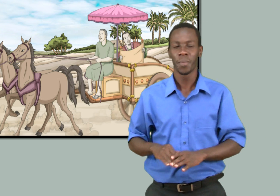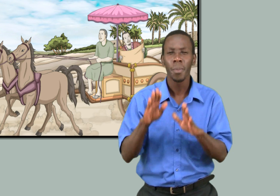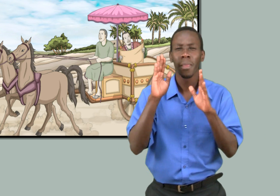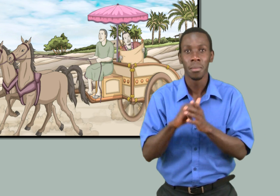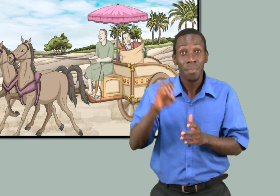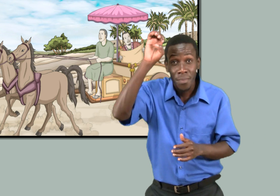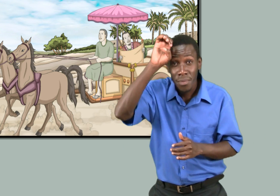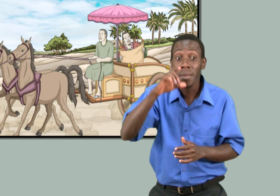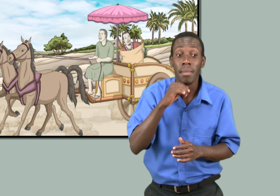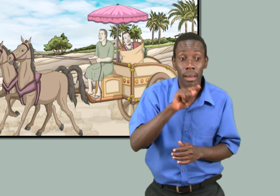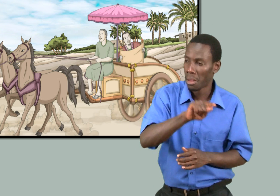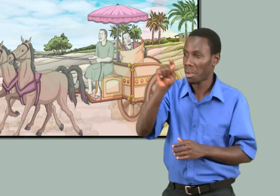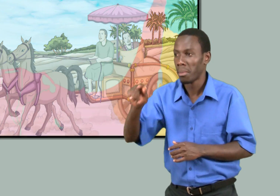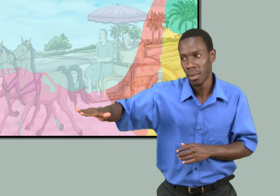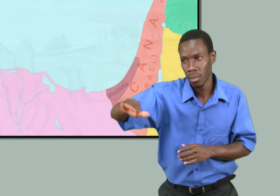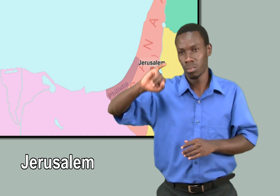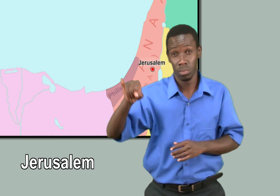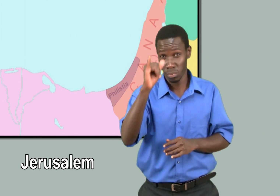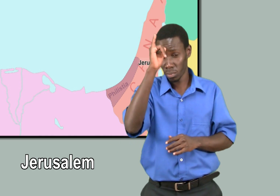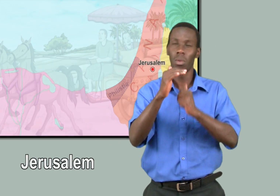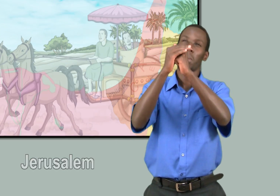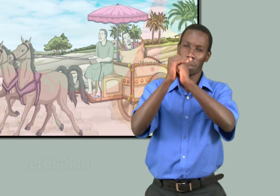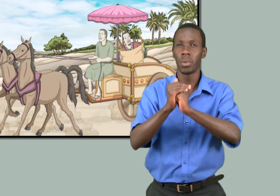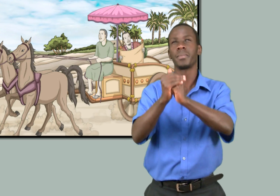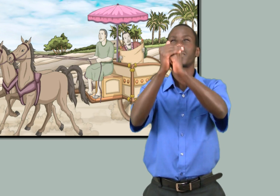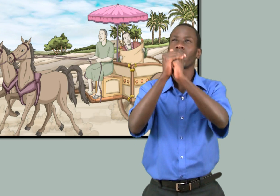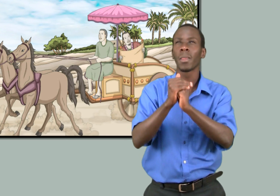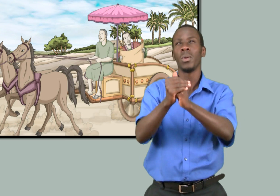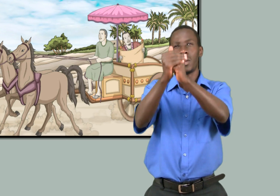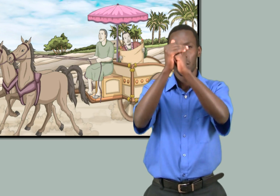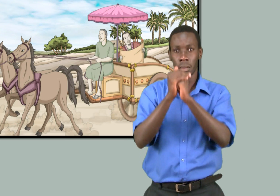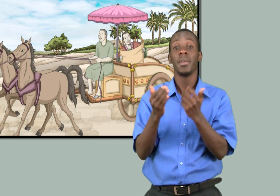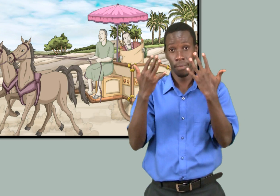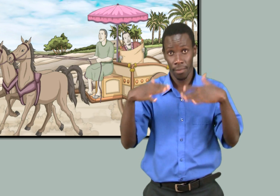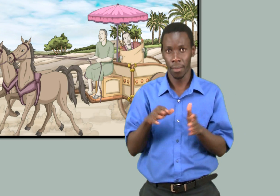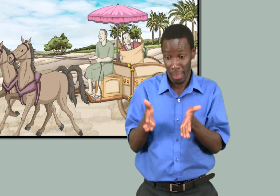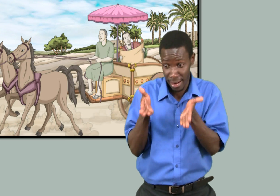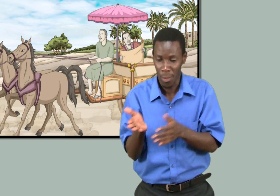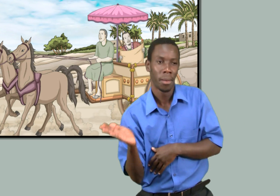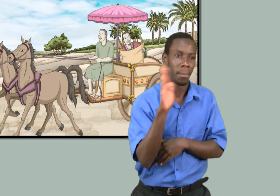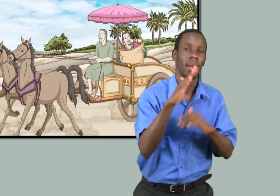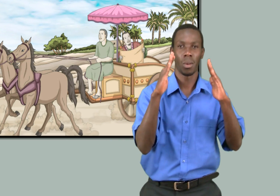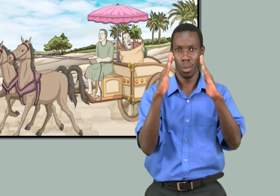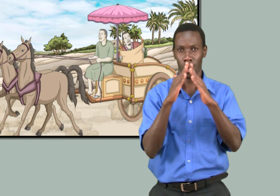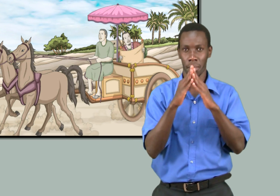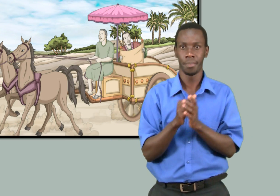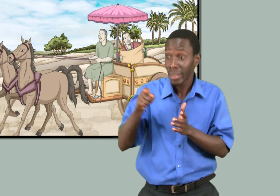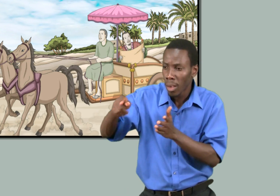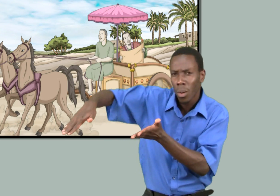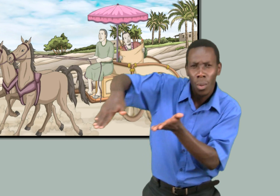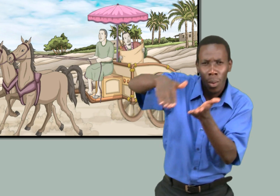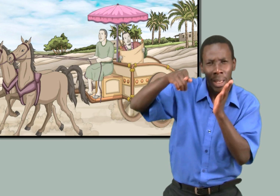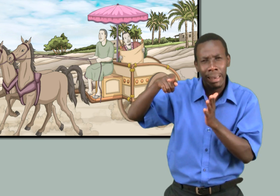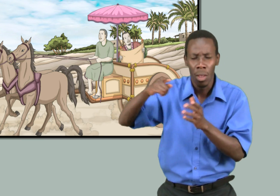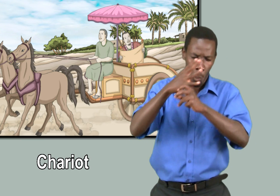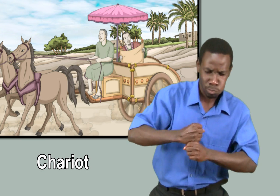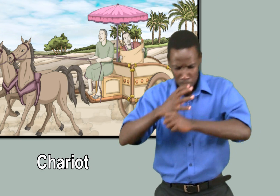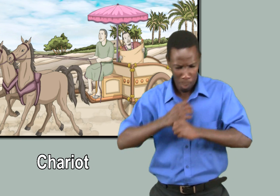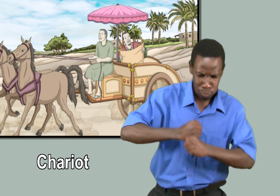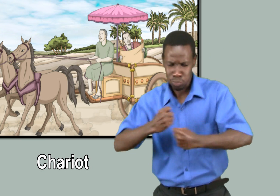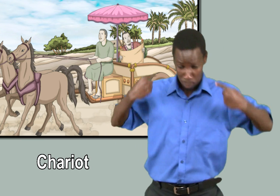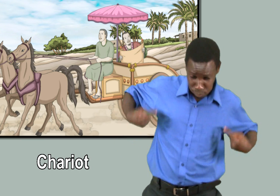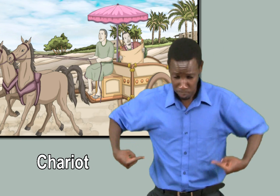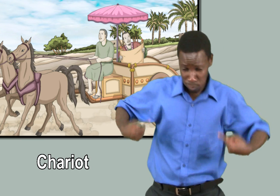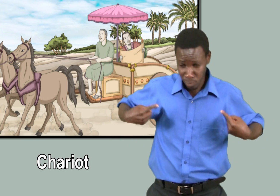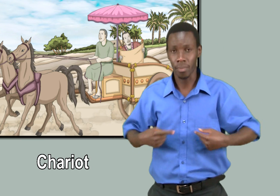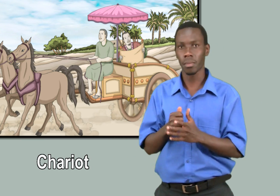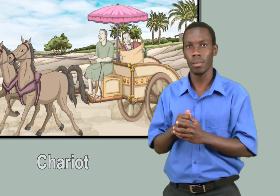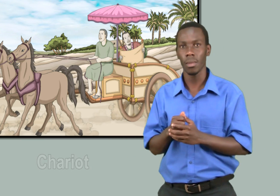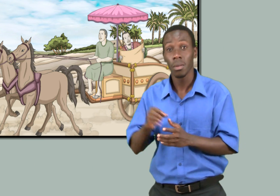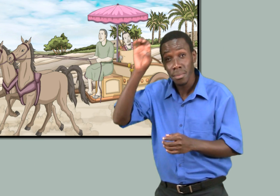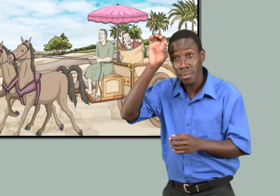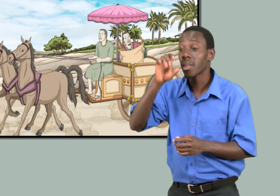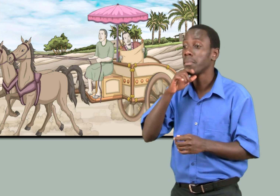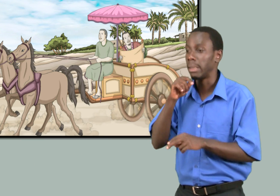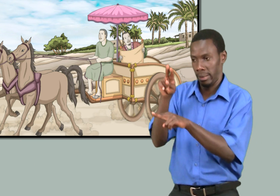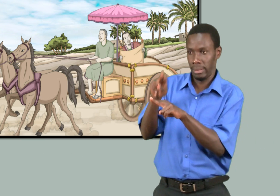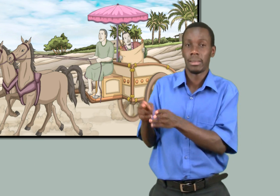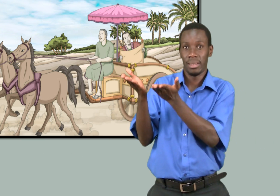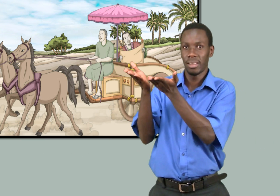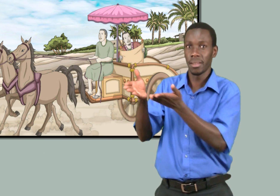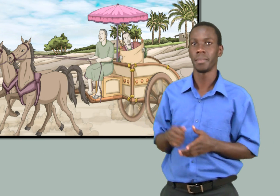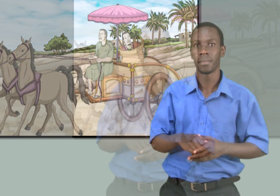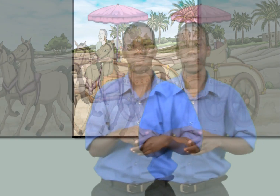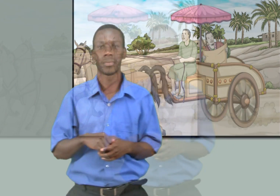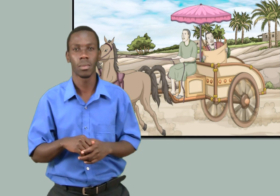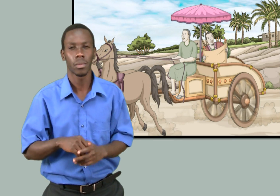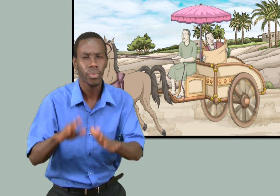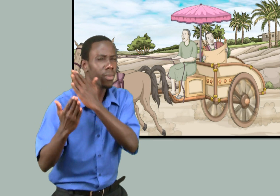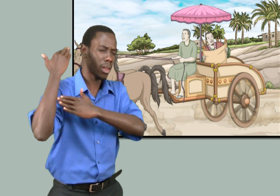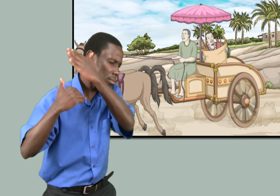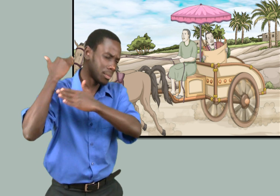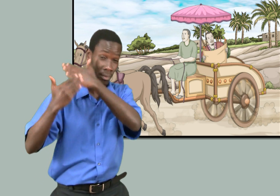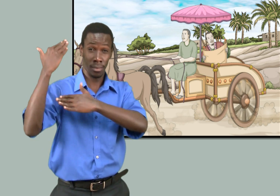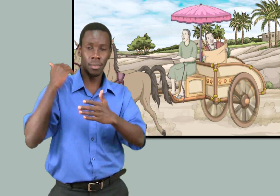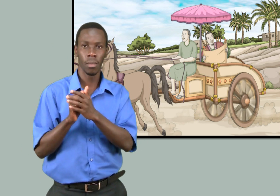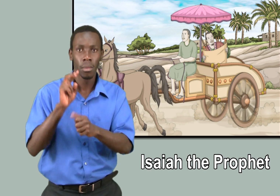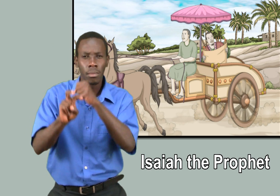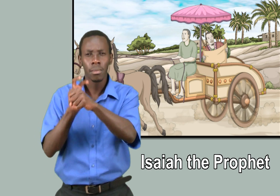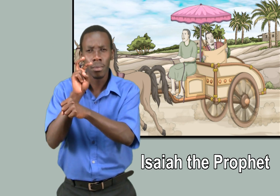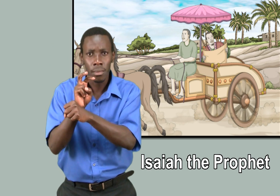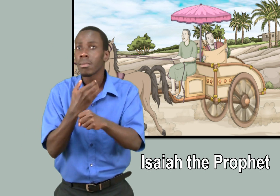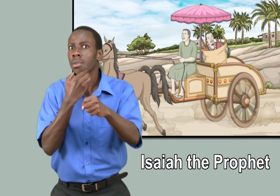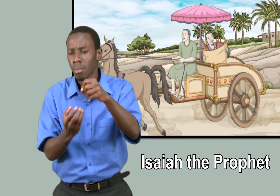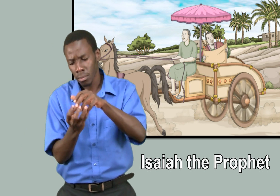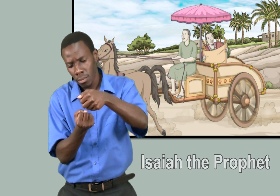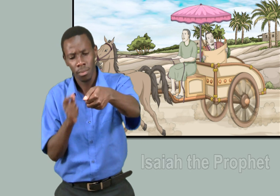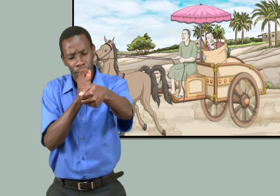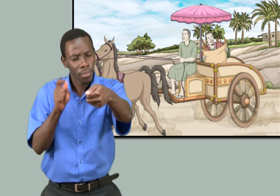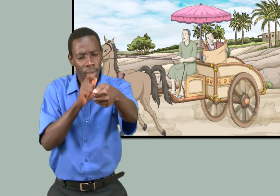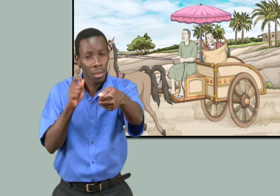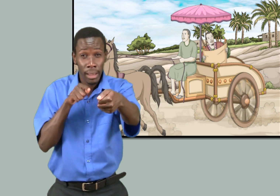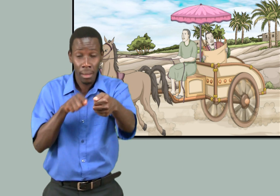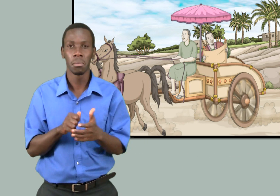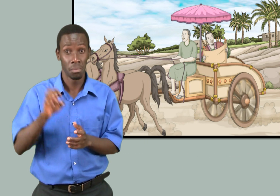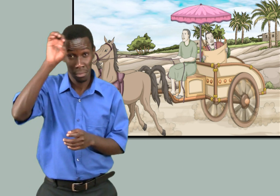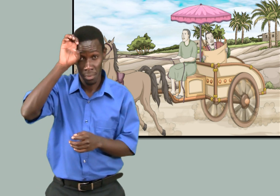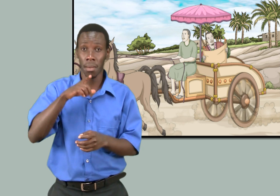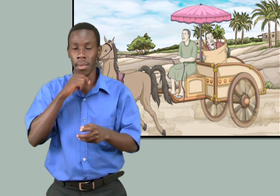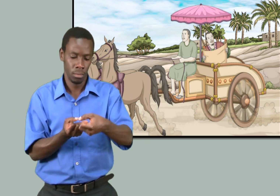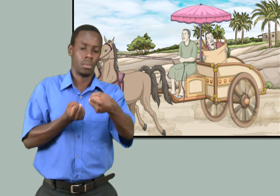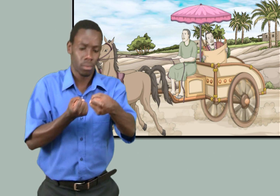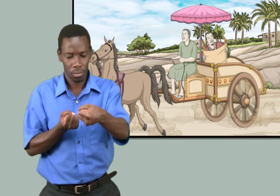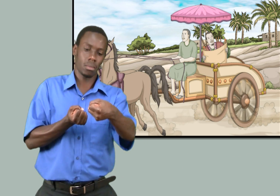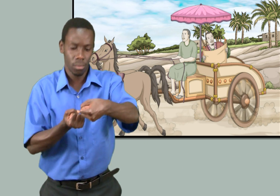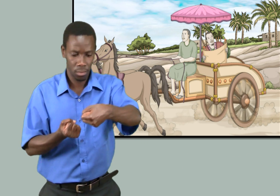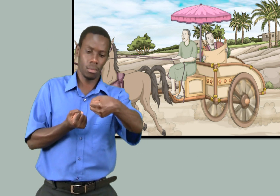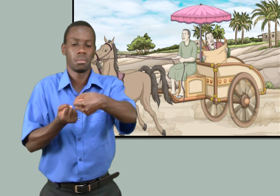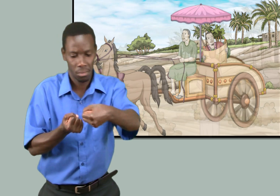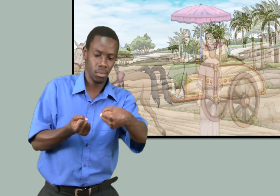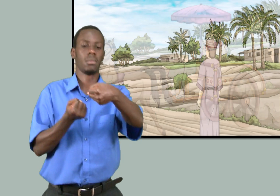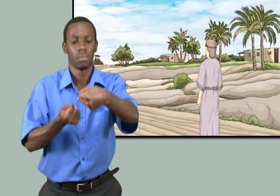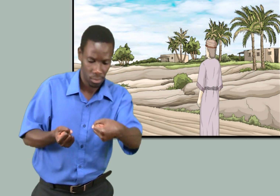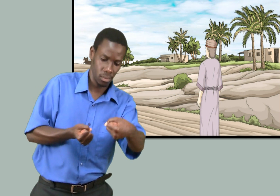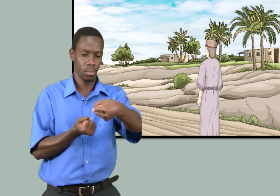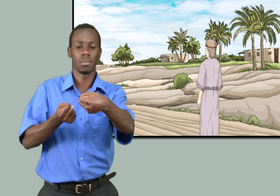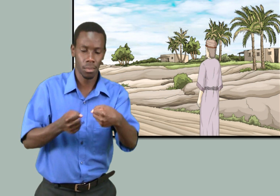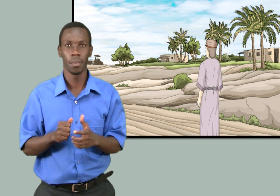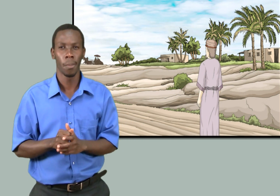He had gone to Jerusalem to worship, and on his return was sitting in his chariot reading Isaiah the prophet.